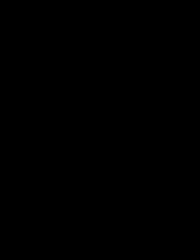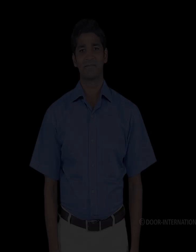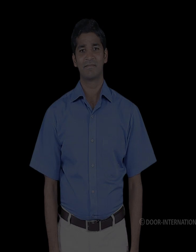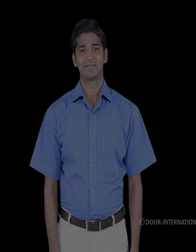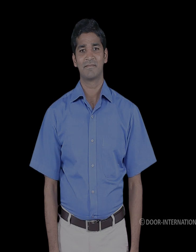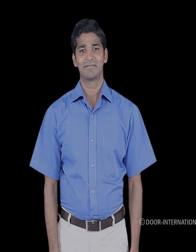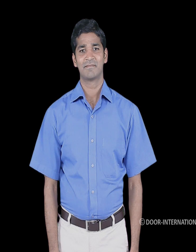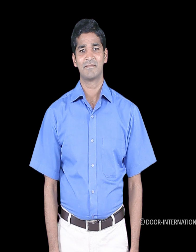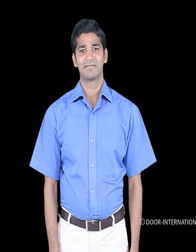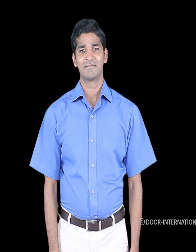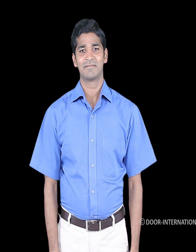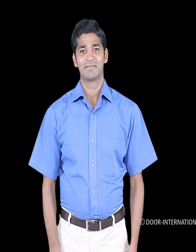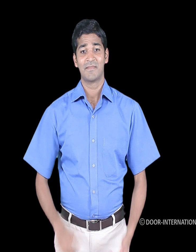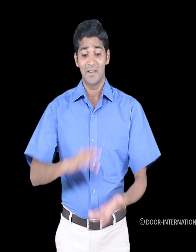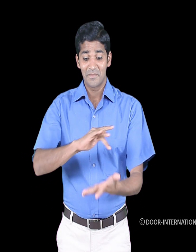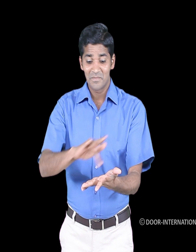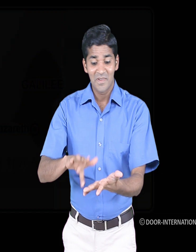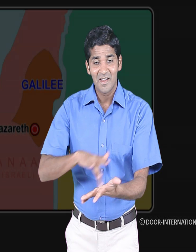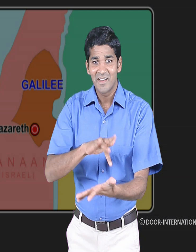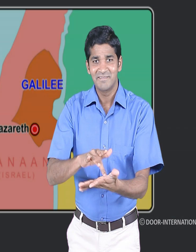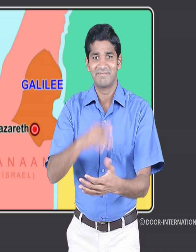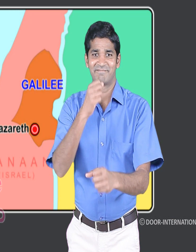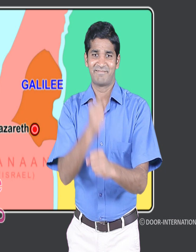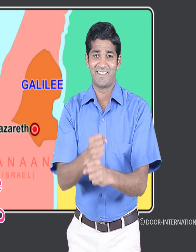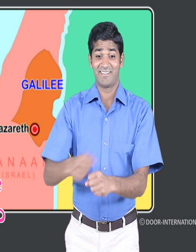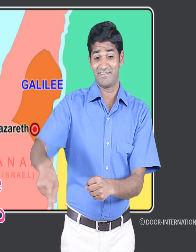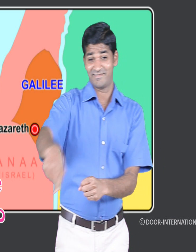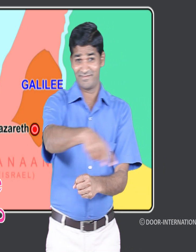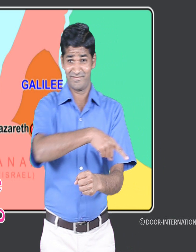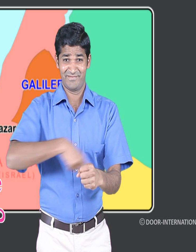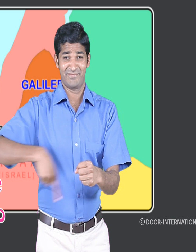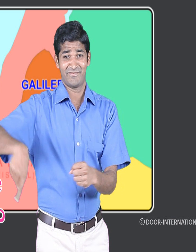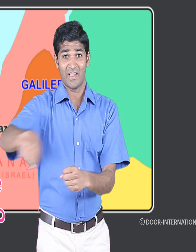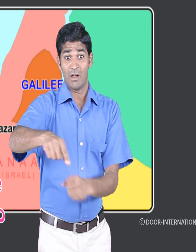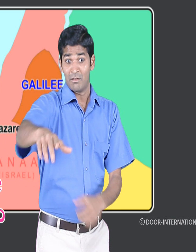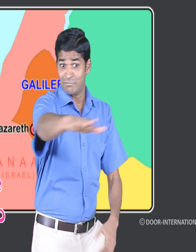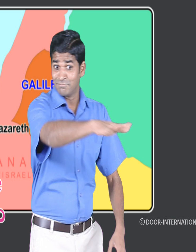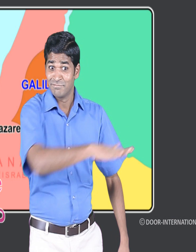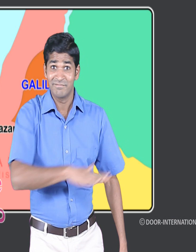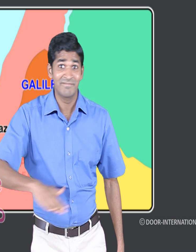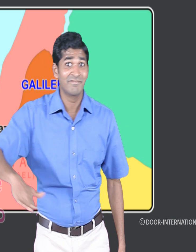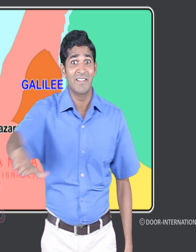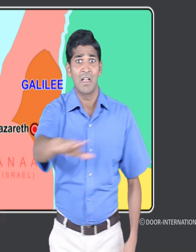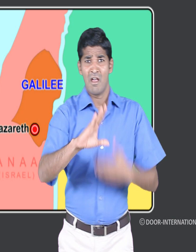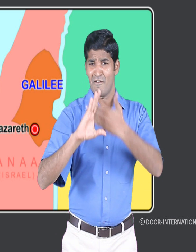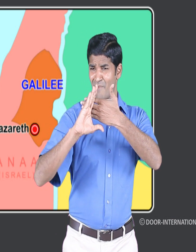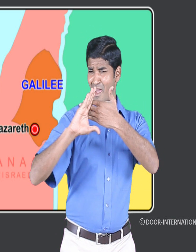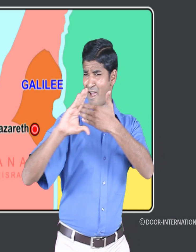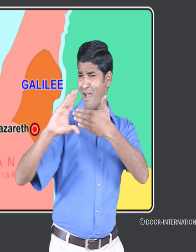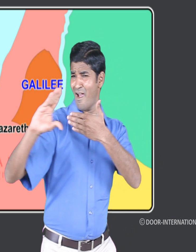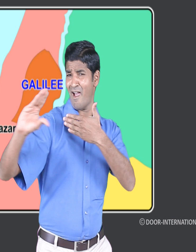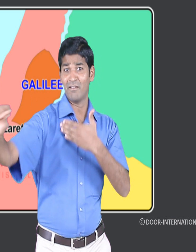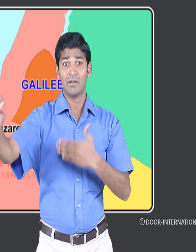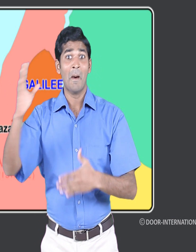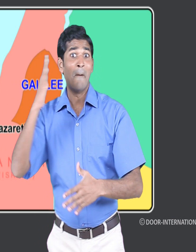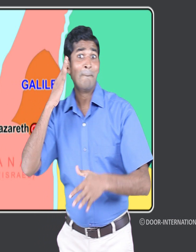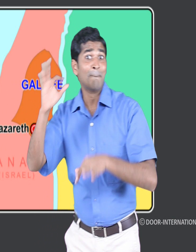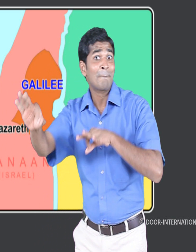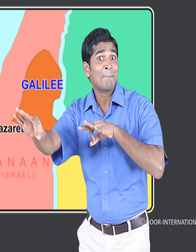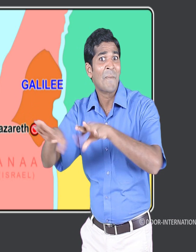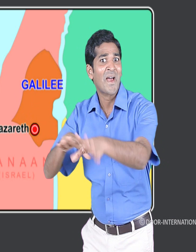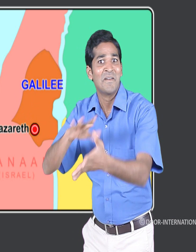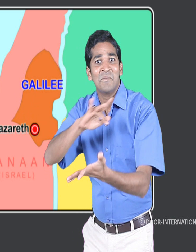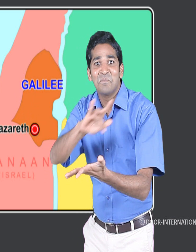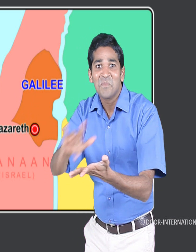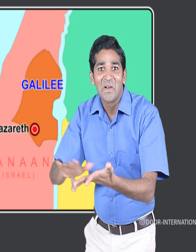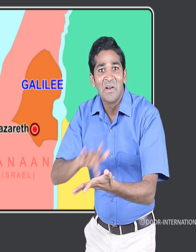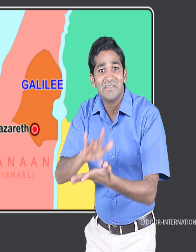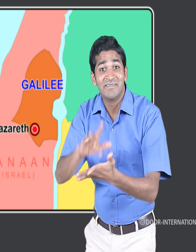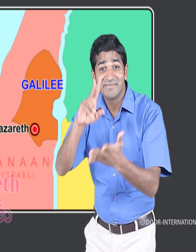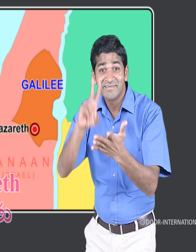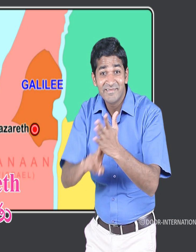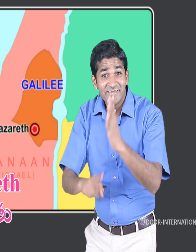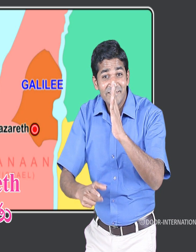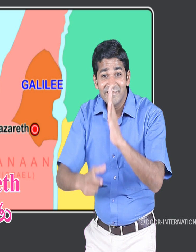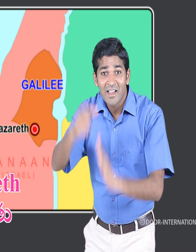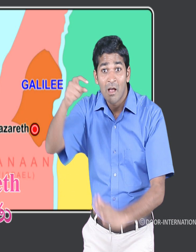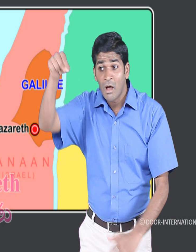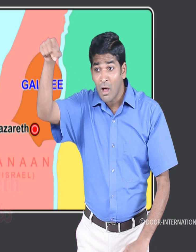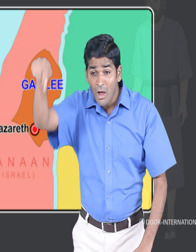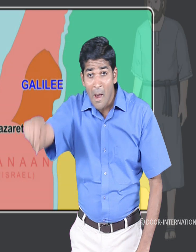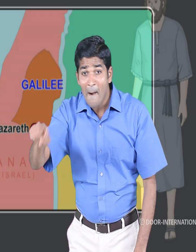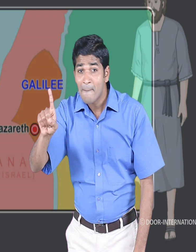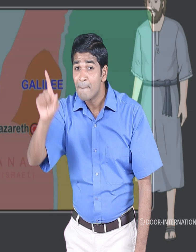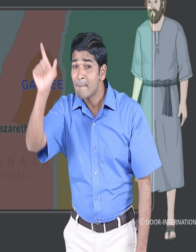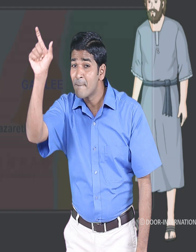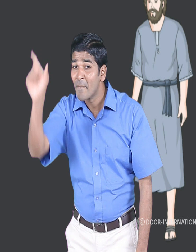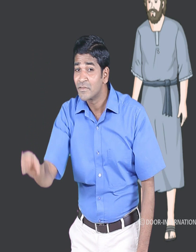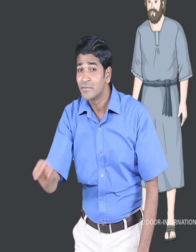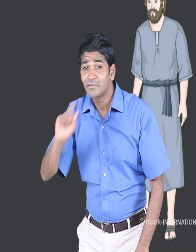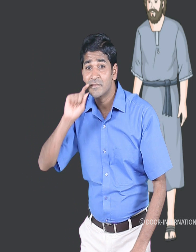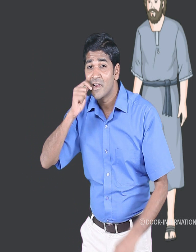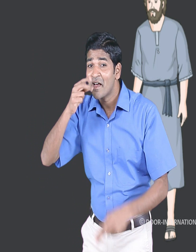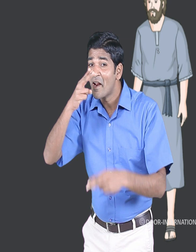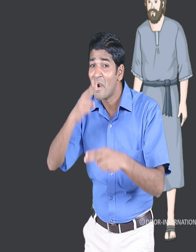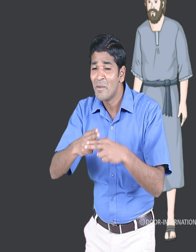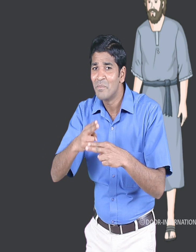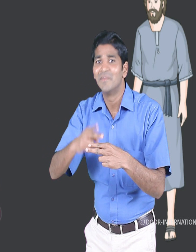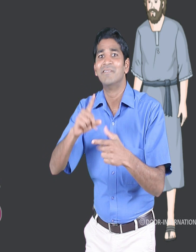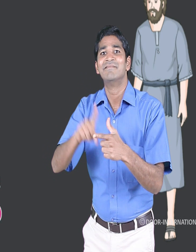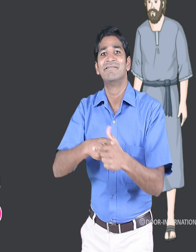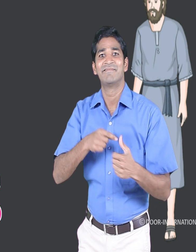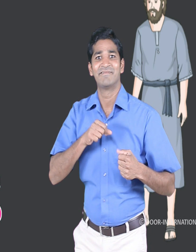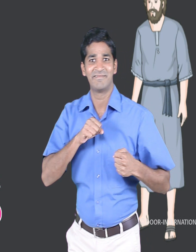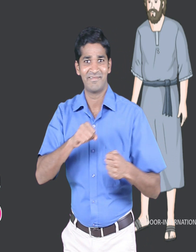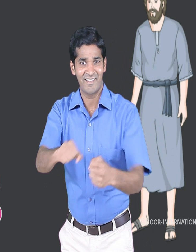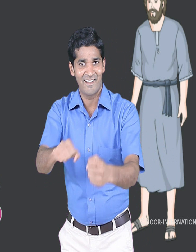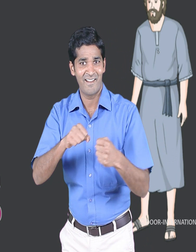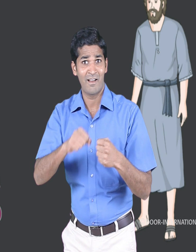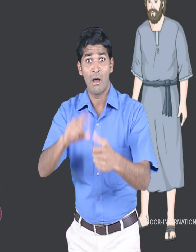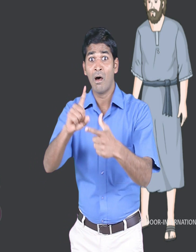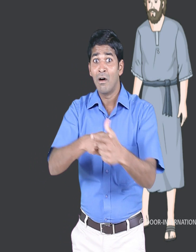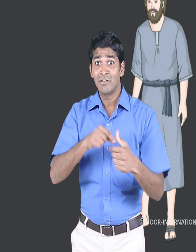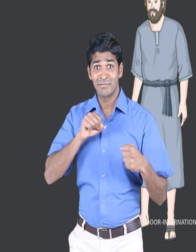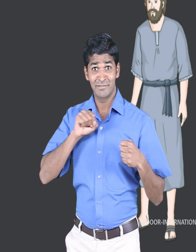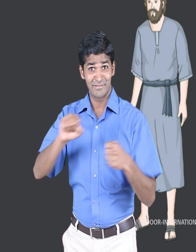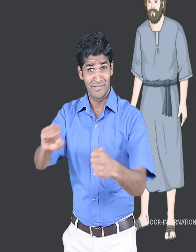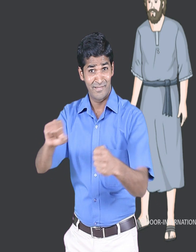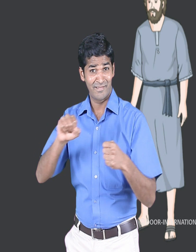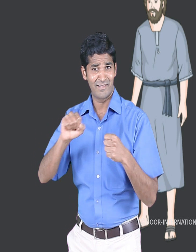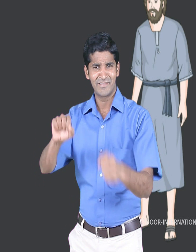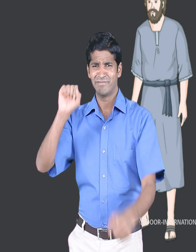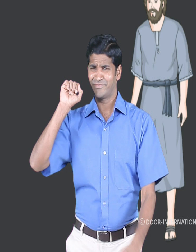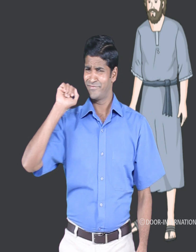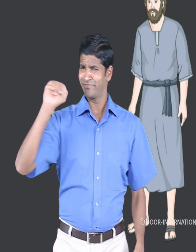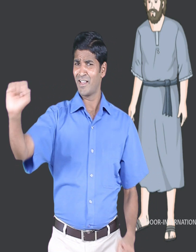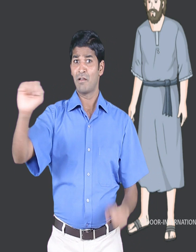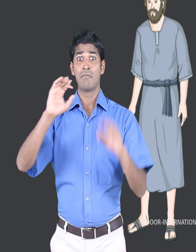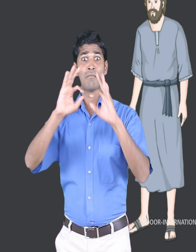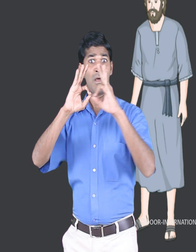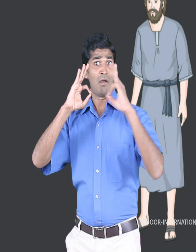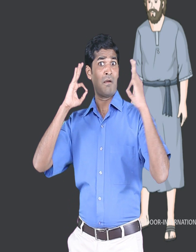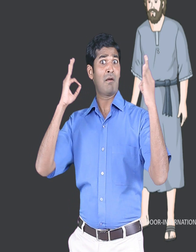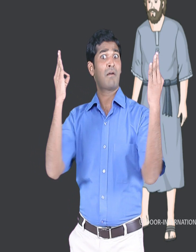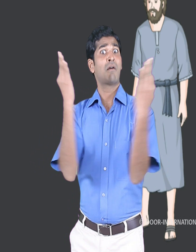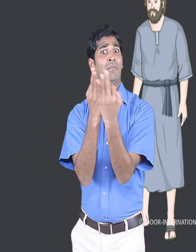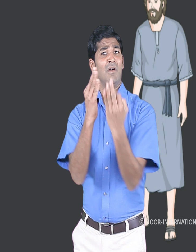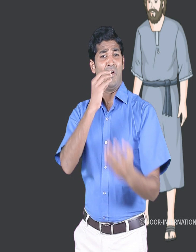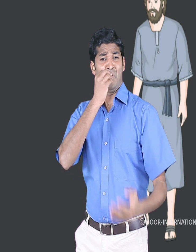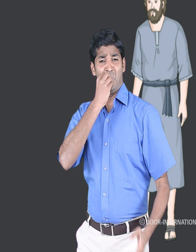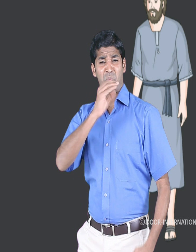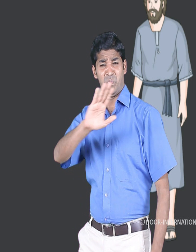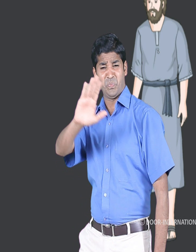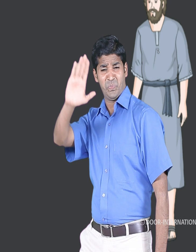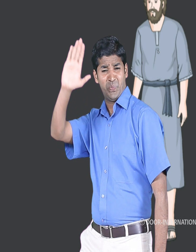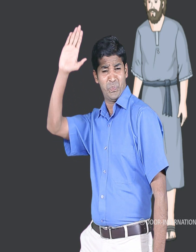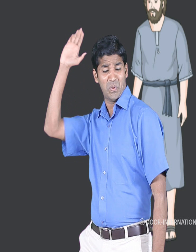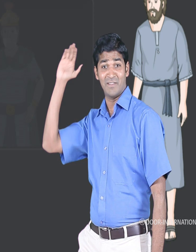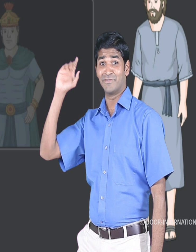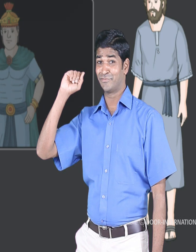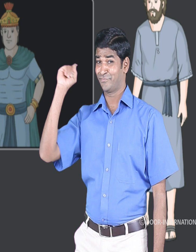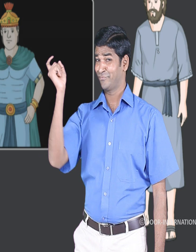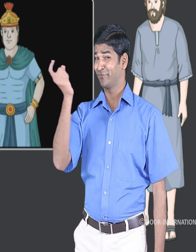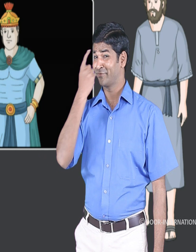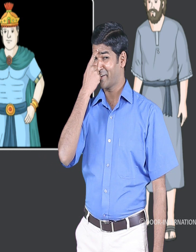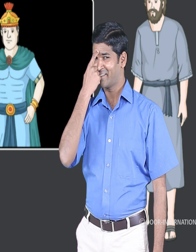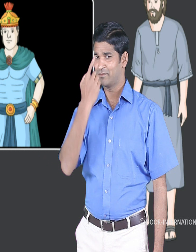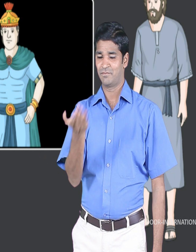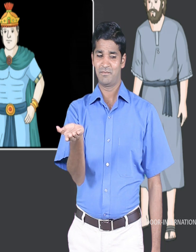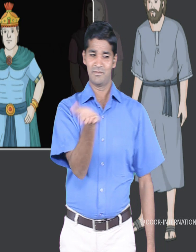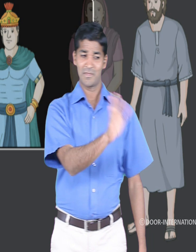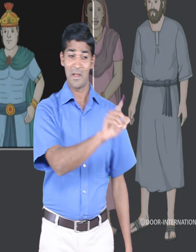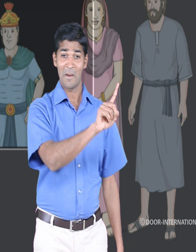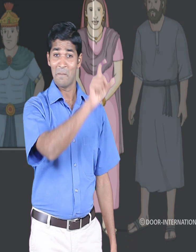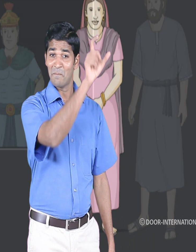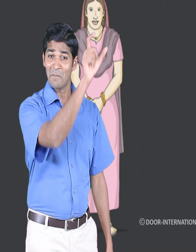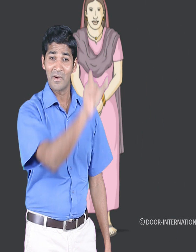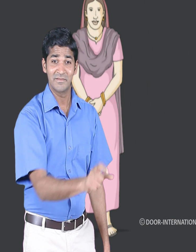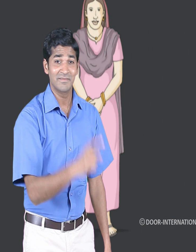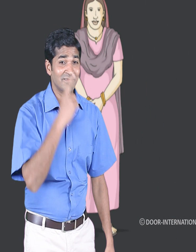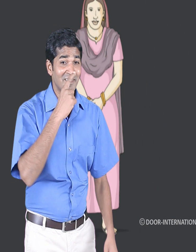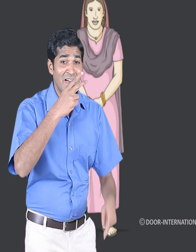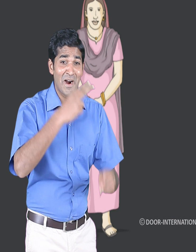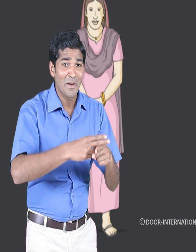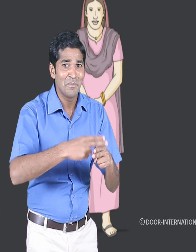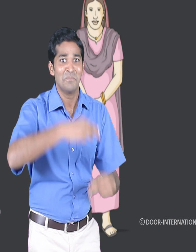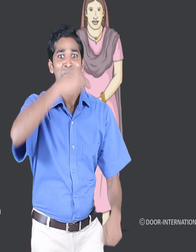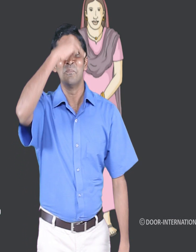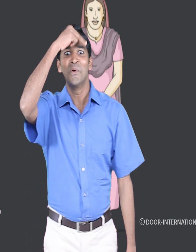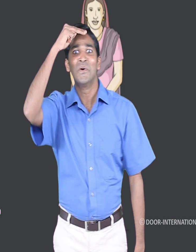This is how the birth of Jesus Christ came about: His mother Mary was pledged in marriage to Joseph, but before they came together, she was found to be with child through the Holy Spirit. Because Joseph her husband was a righteous man and was unwilling to disgrace her publicly, he resolved to divorce her quietly. But after he had pondered these things, an angel of the Lord appeared to him in a dream and said, “Joseph, son of David, do not be afraid to embrace Mary as your wife, for the One conceived in her is from the Holy Spirit. She will give birth to a Son, and you are to give Him the name Jesus, because He will save His people from their sins.” All this took place to fulfill what the Lord had said through the prophet: “Behold, the virgin will be with child and will give birth to a son, and they will call Him Immanuel” (which means, “God with us”). When Joseph woke up, he did as the angel of the Lord had commanded him, and embraced Mary as his wife. But he had no union with her until she gave birth to a Son. And he gave Him the name Jesus. In the sixth month, God sent the angel Gabriel to a town in Galilee called Nazareth, to a virgin pledged in marriage to a man named Joseph, who was of the house of David.